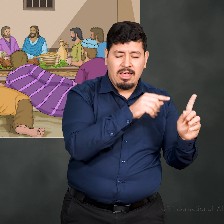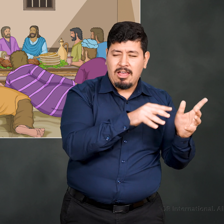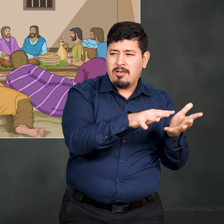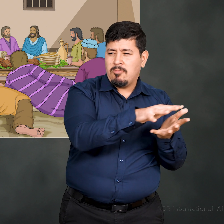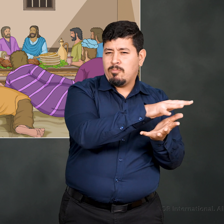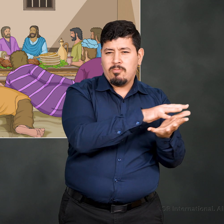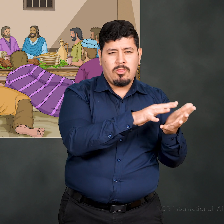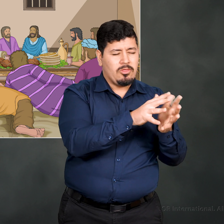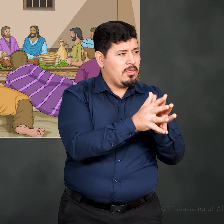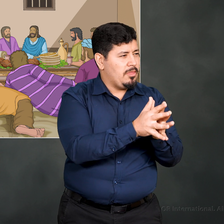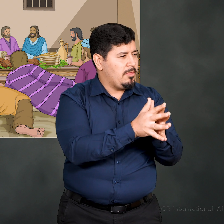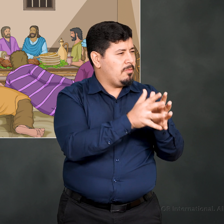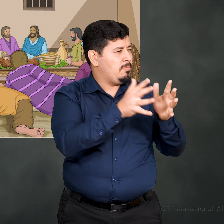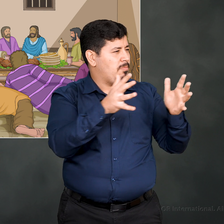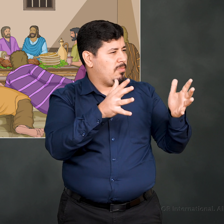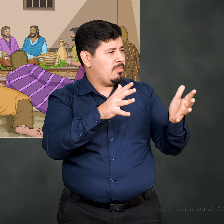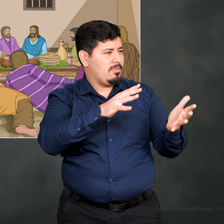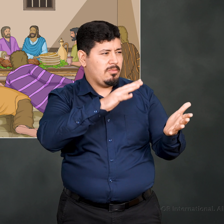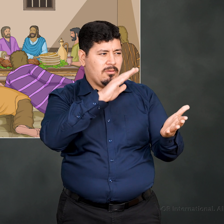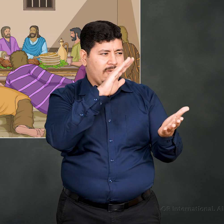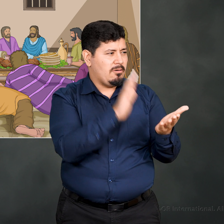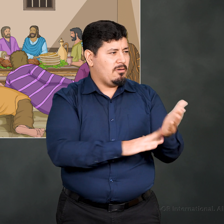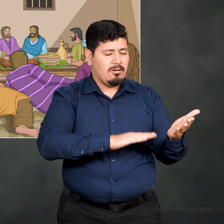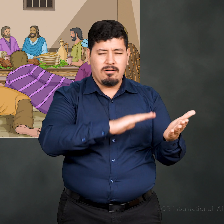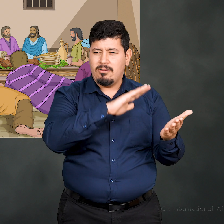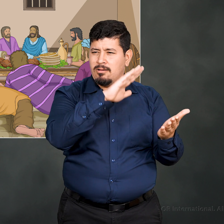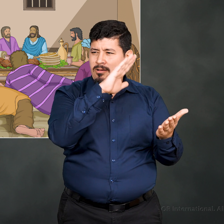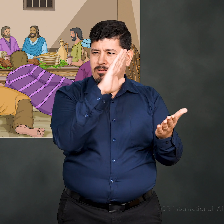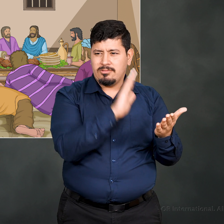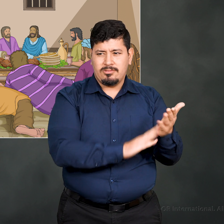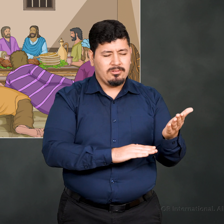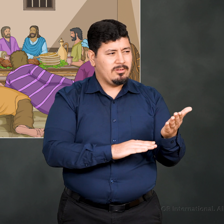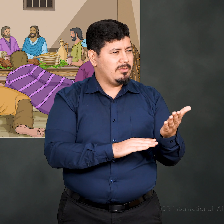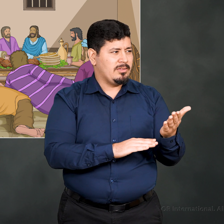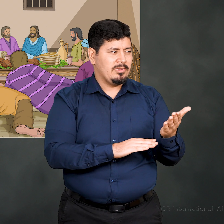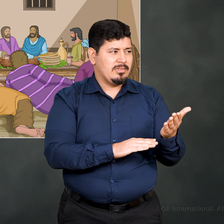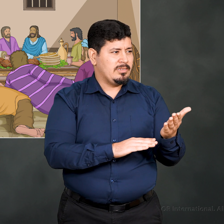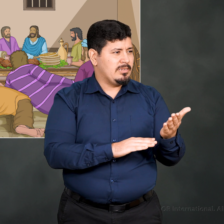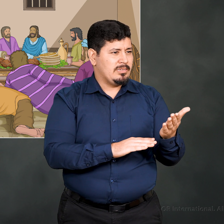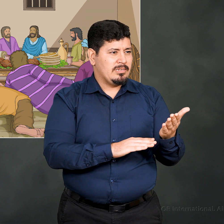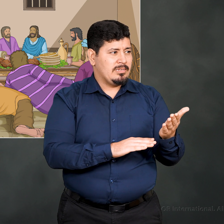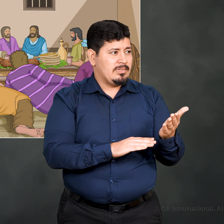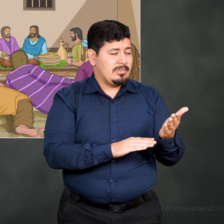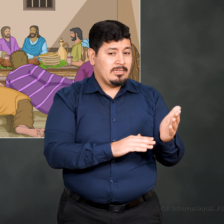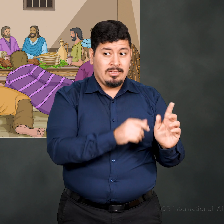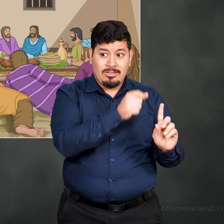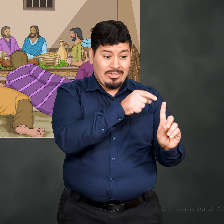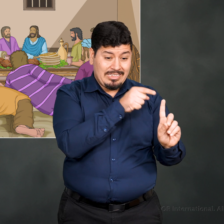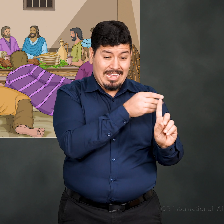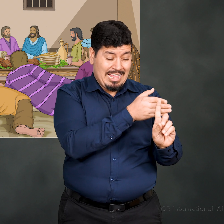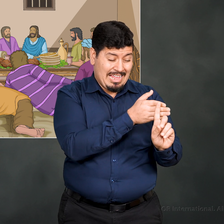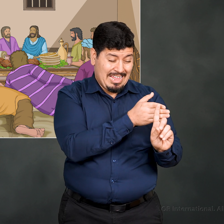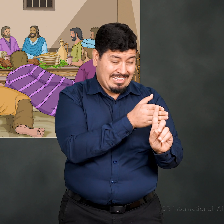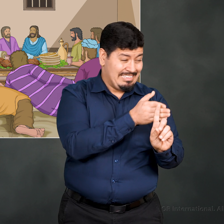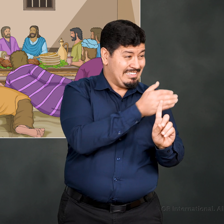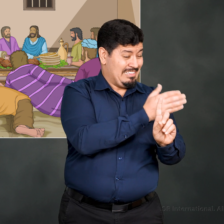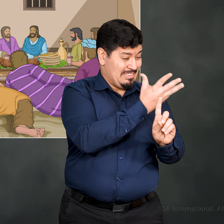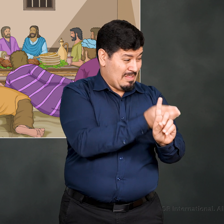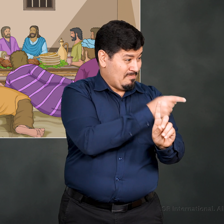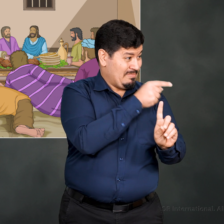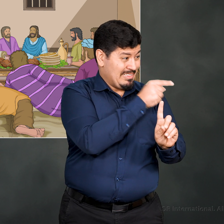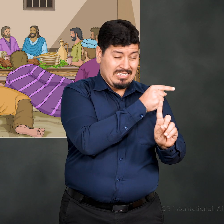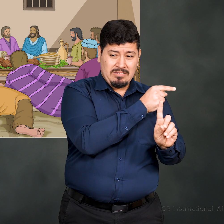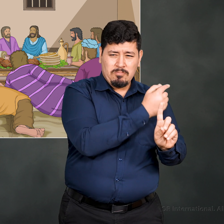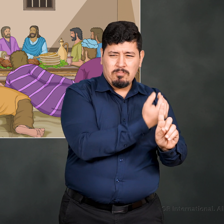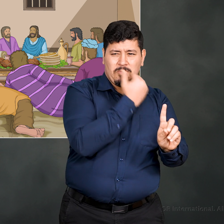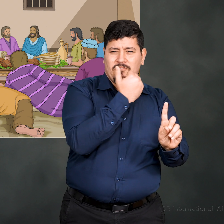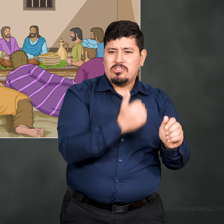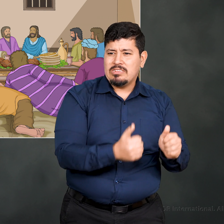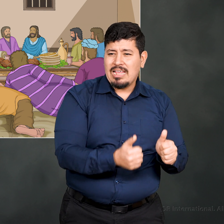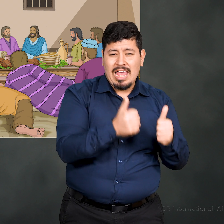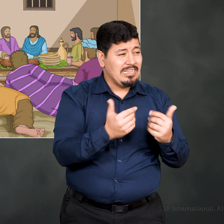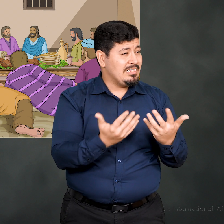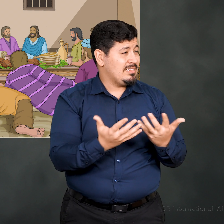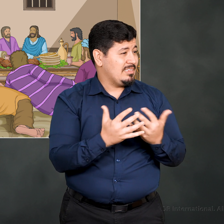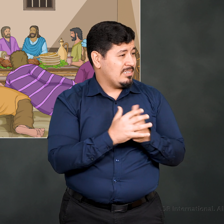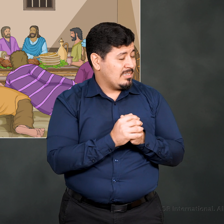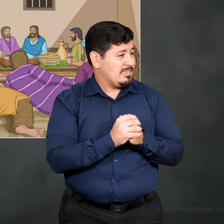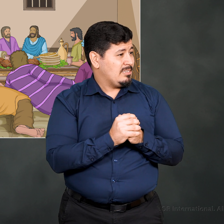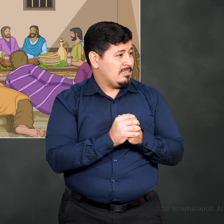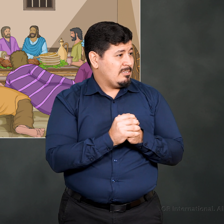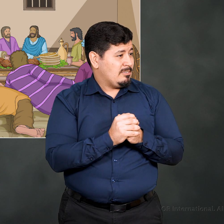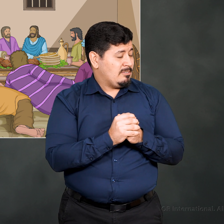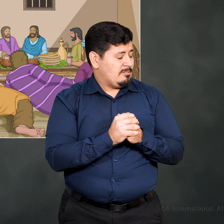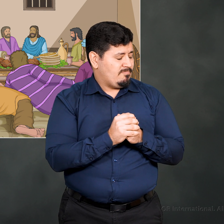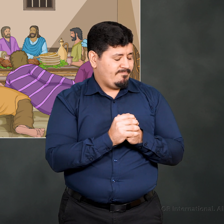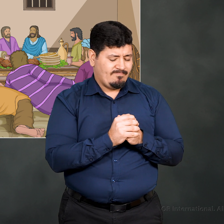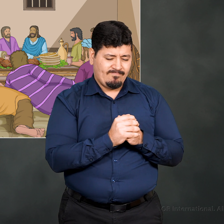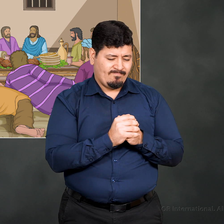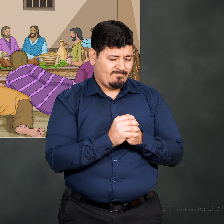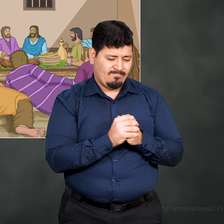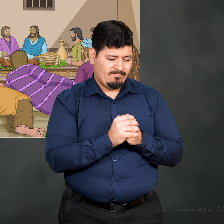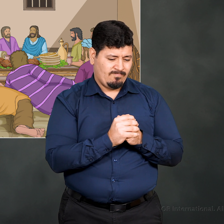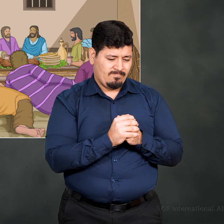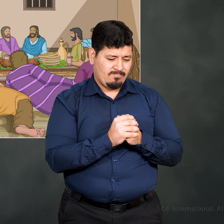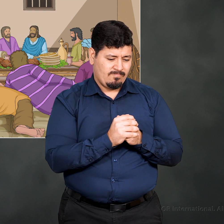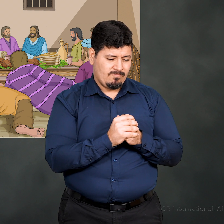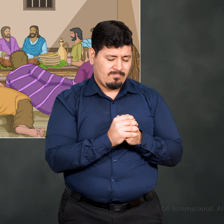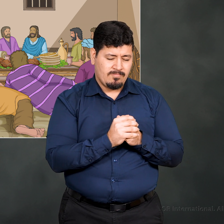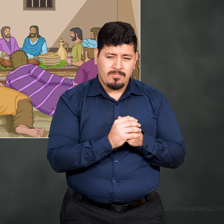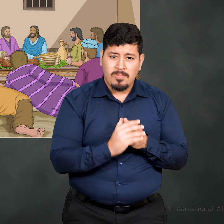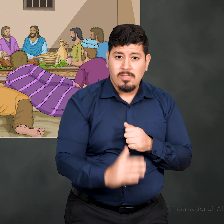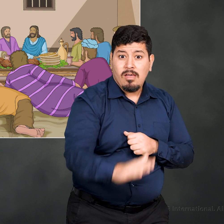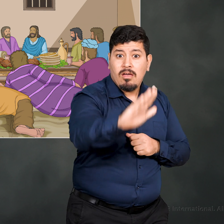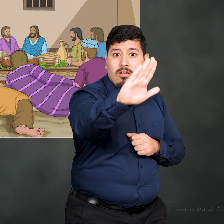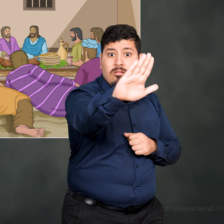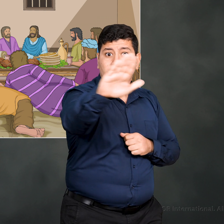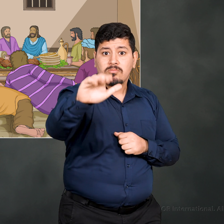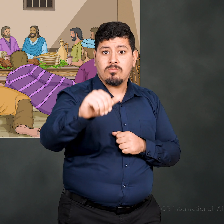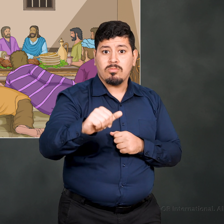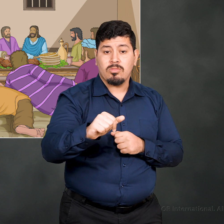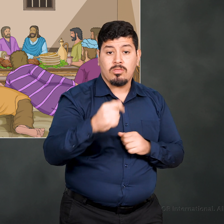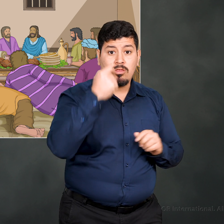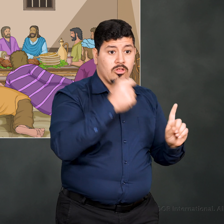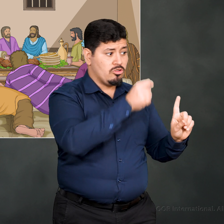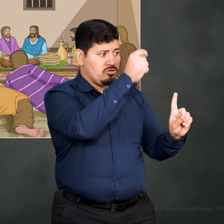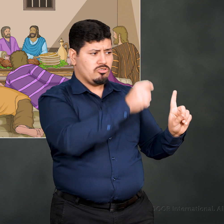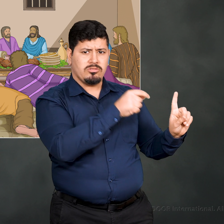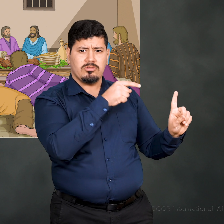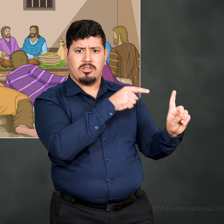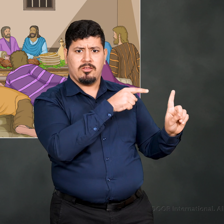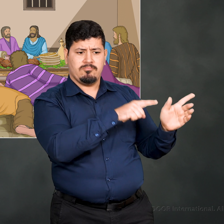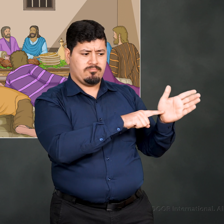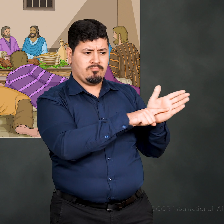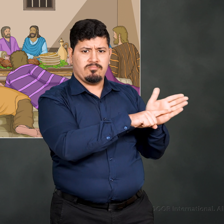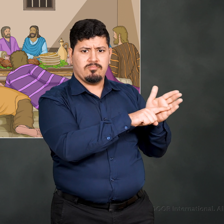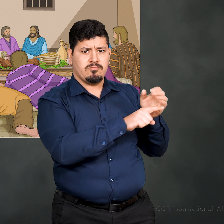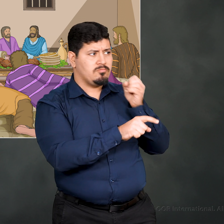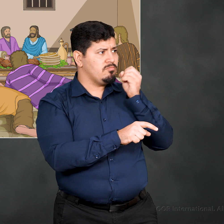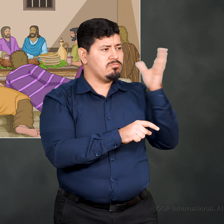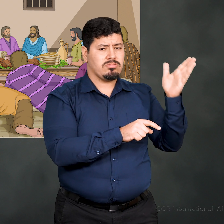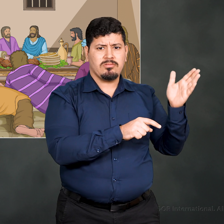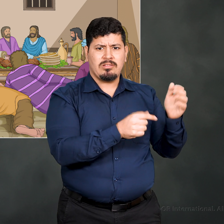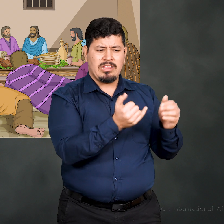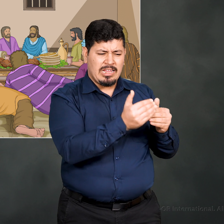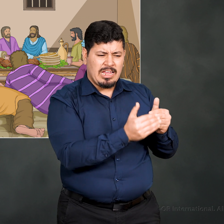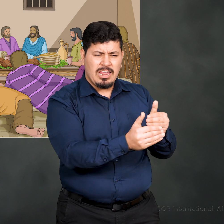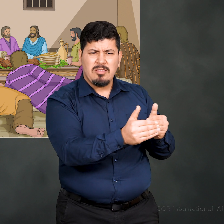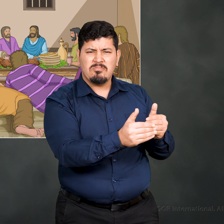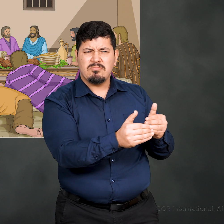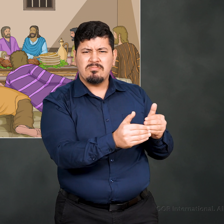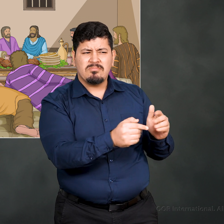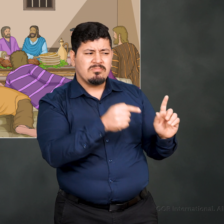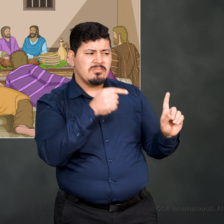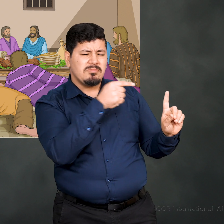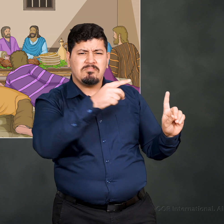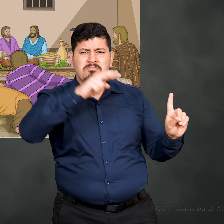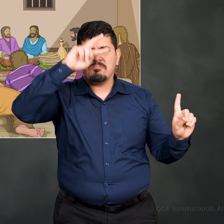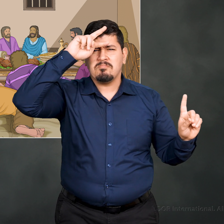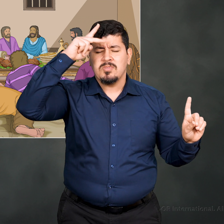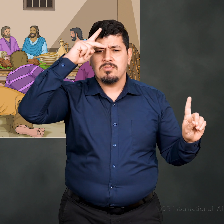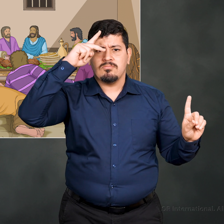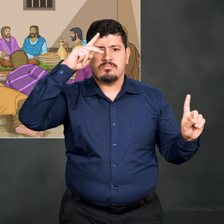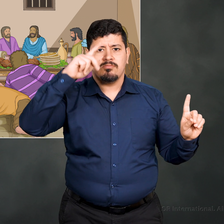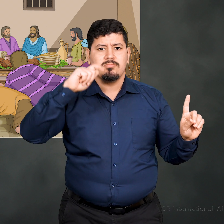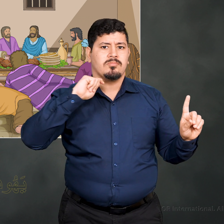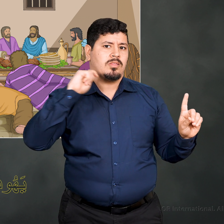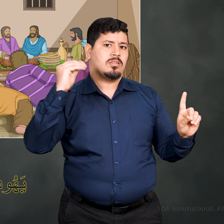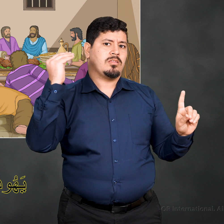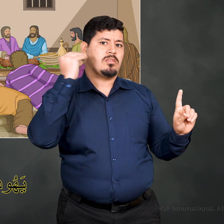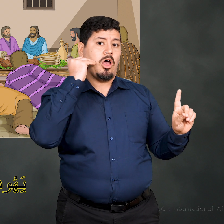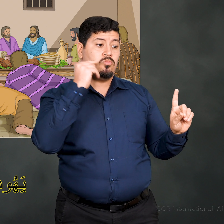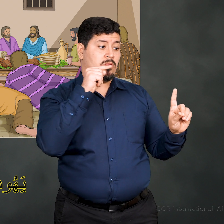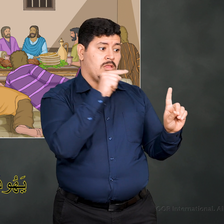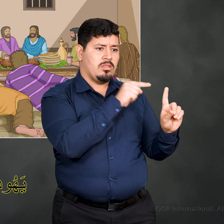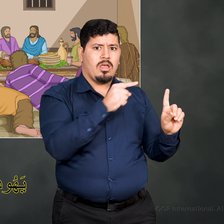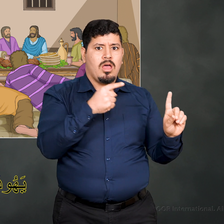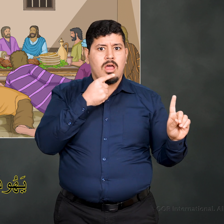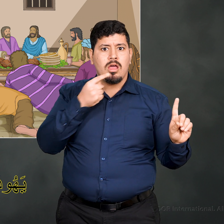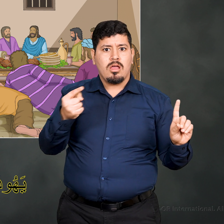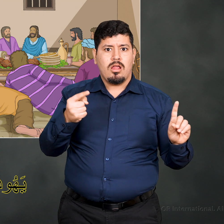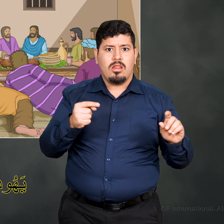It would be better for him if he had not been born.”